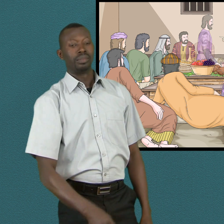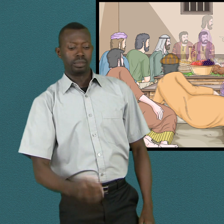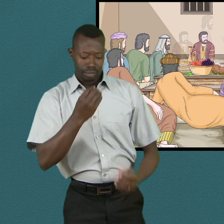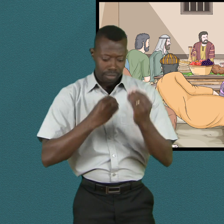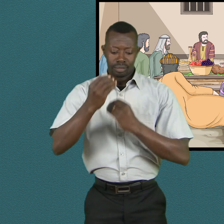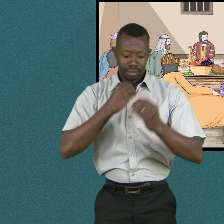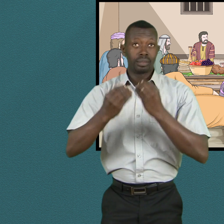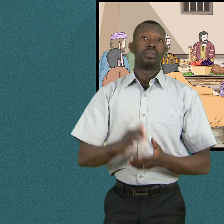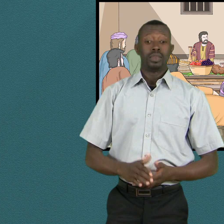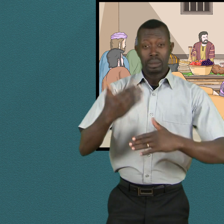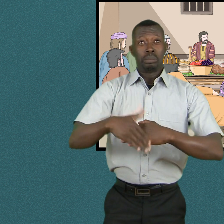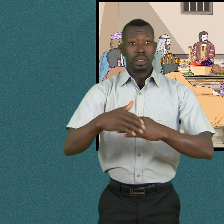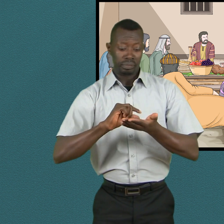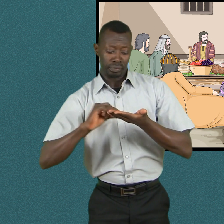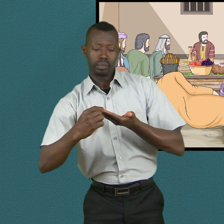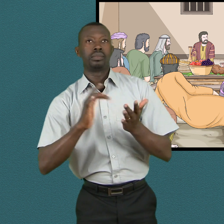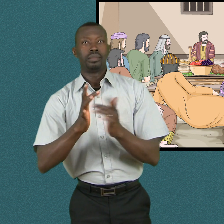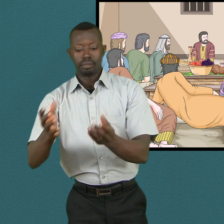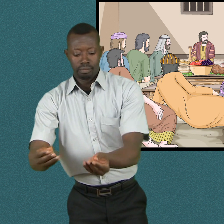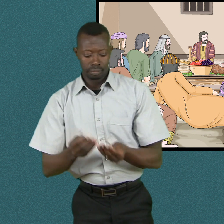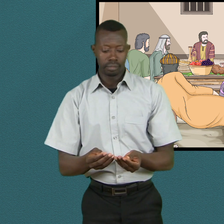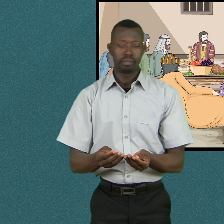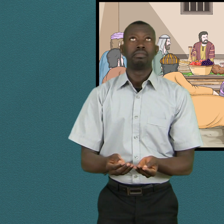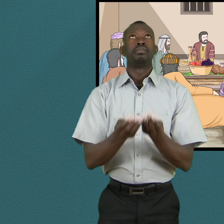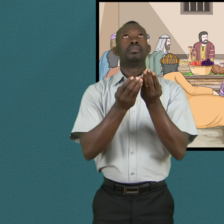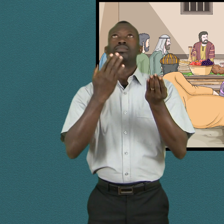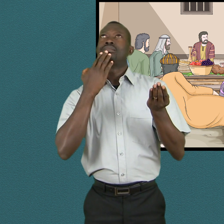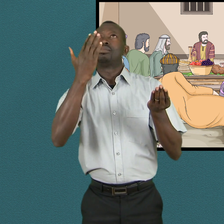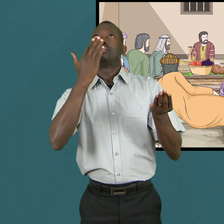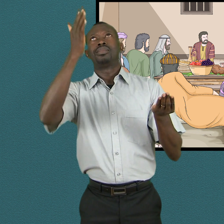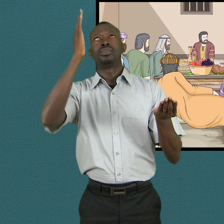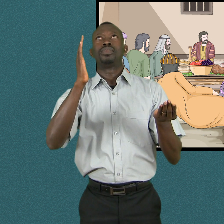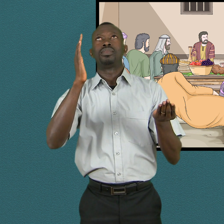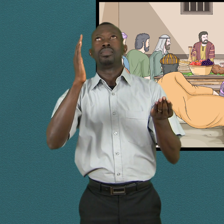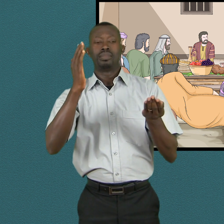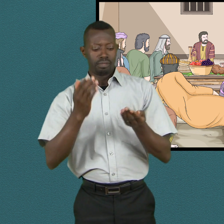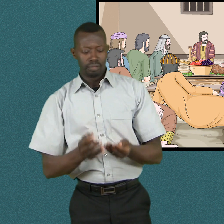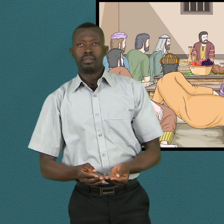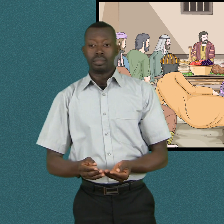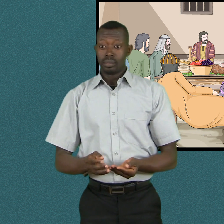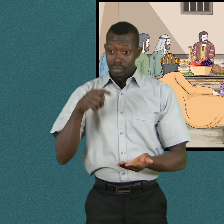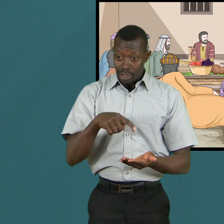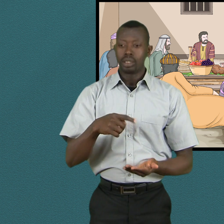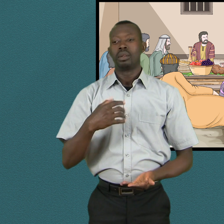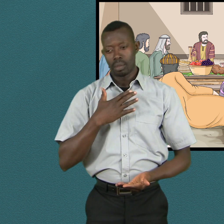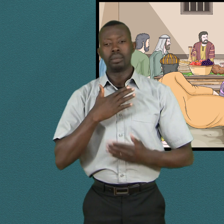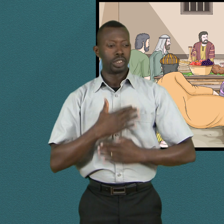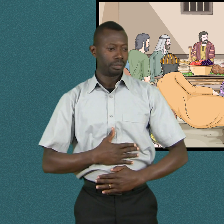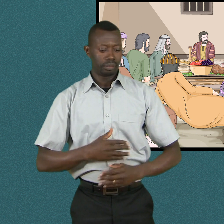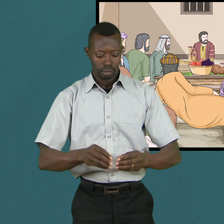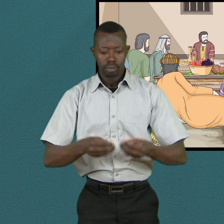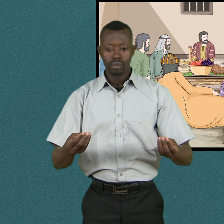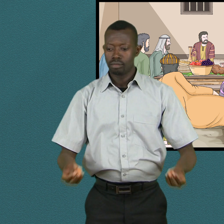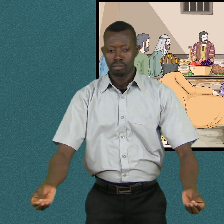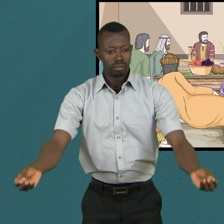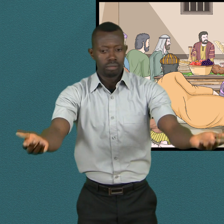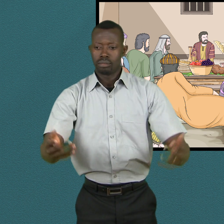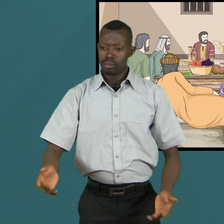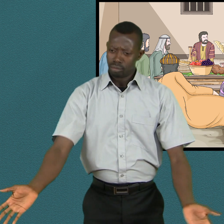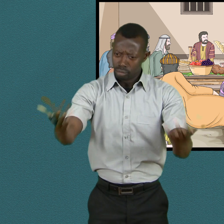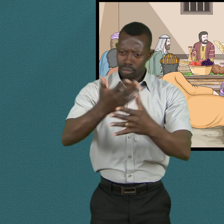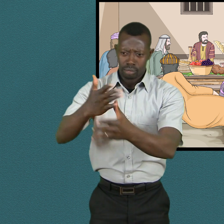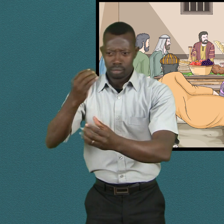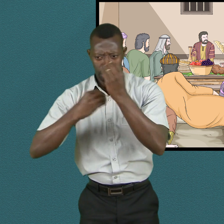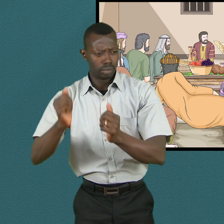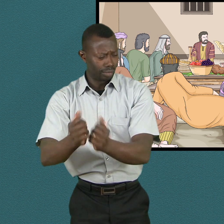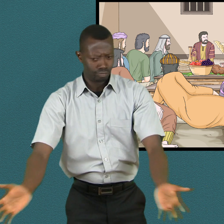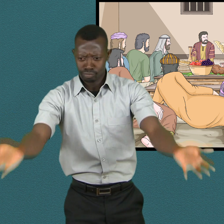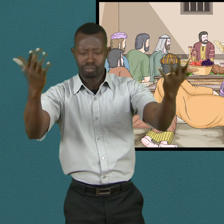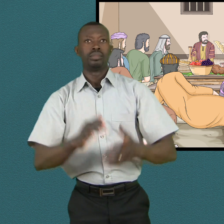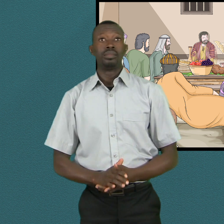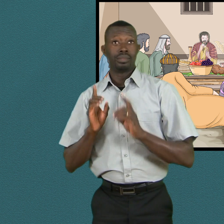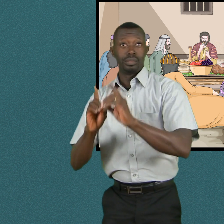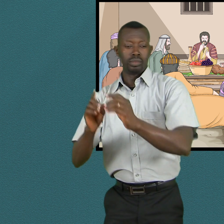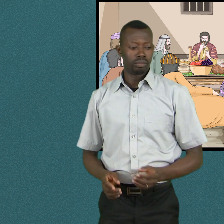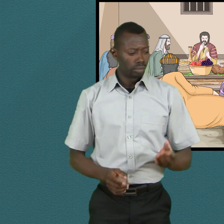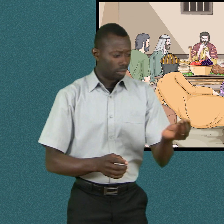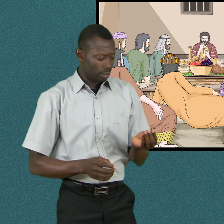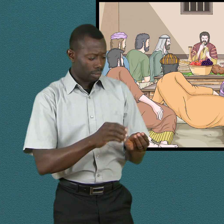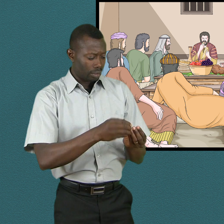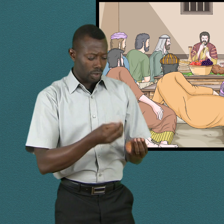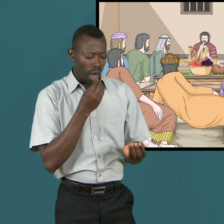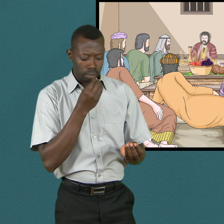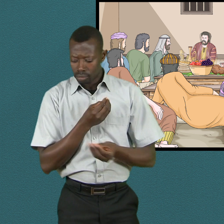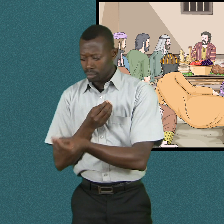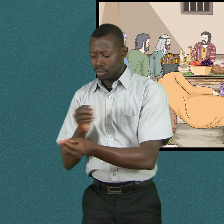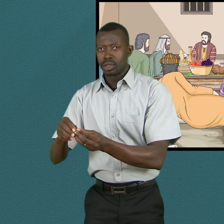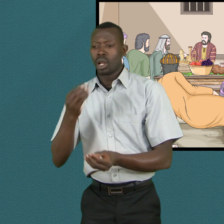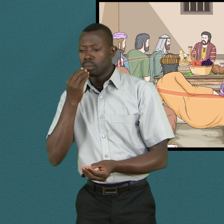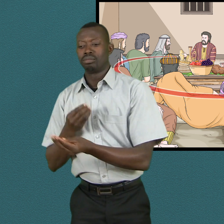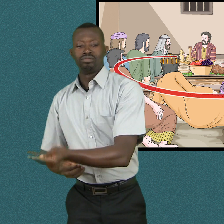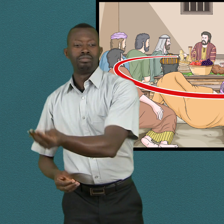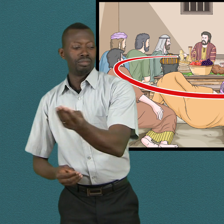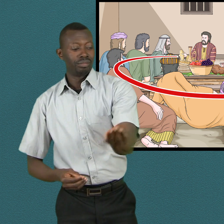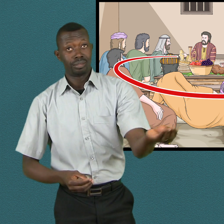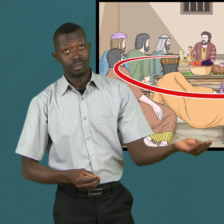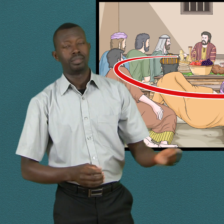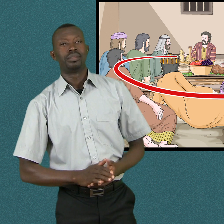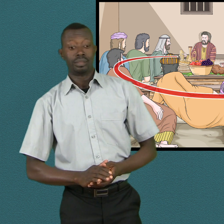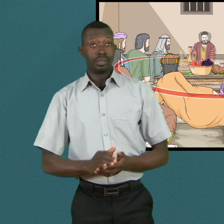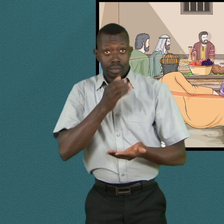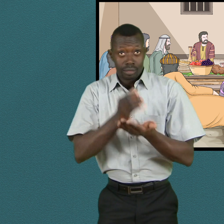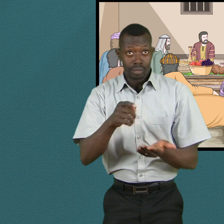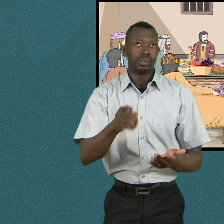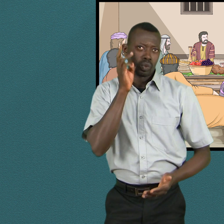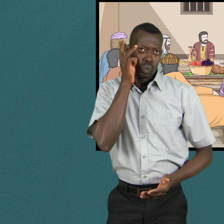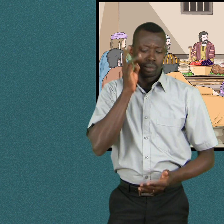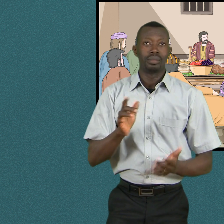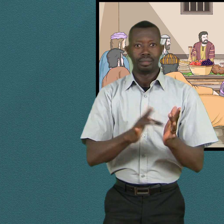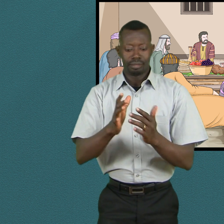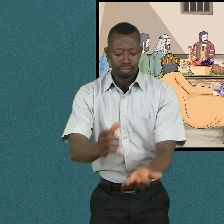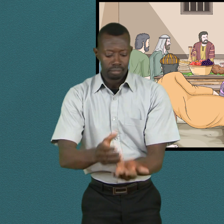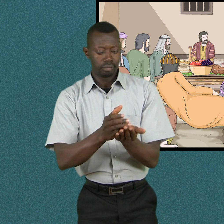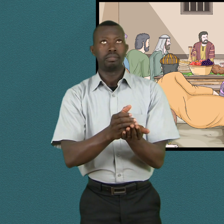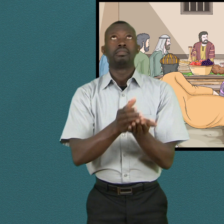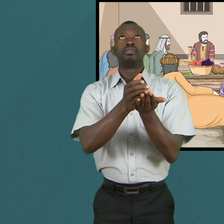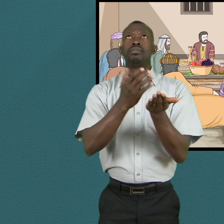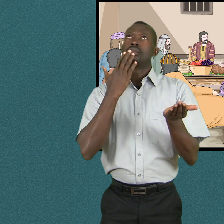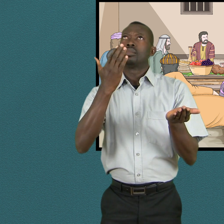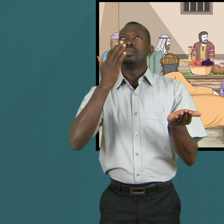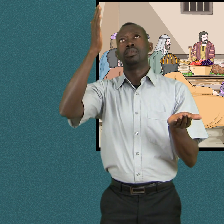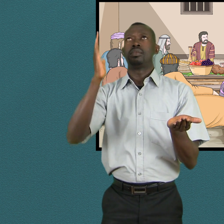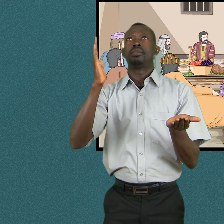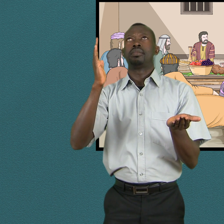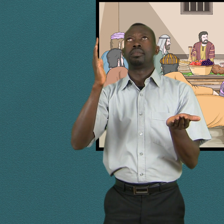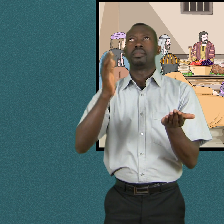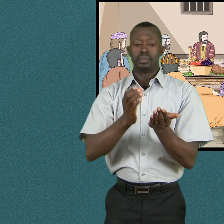While they were eating, Jesus took bread, spoke a blessing and broke it, and gave it to the disciples, saying, “Take and eat;